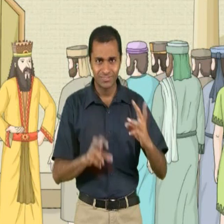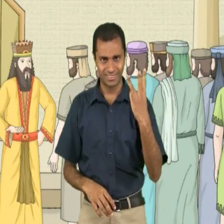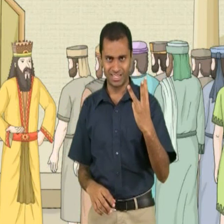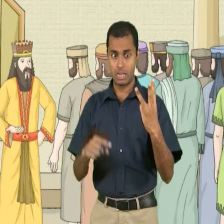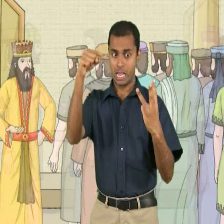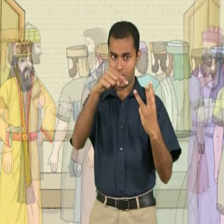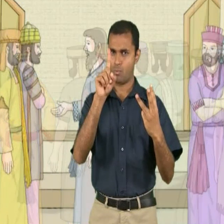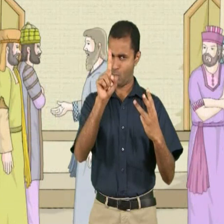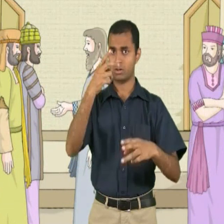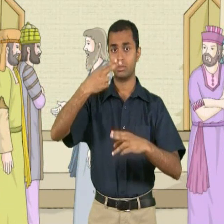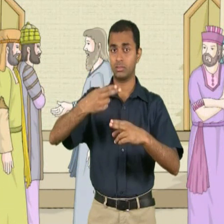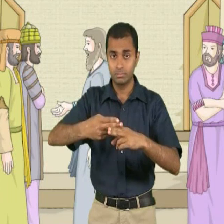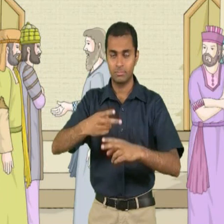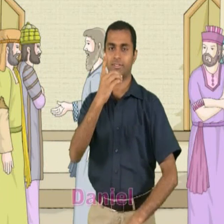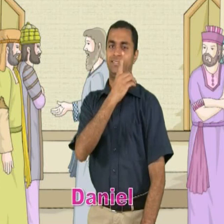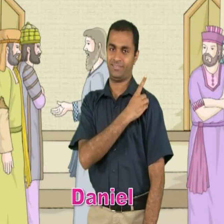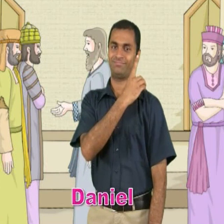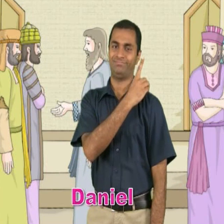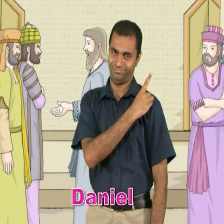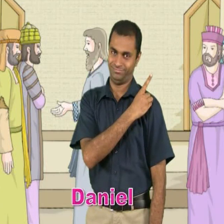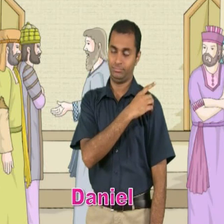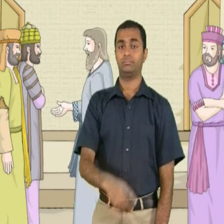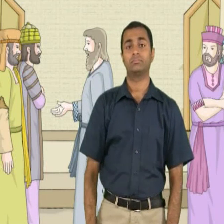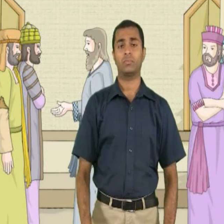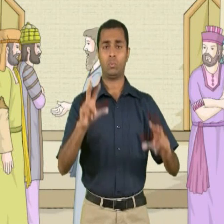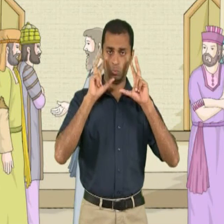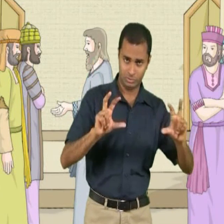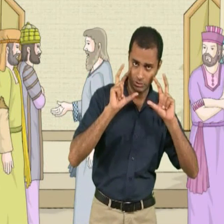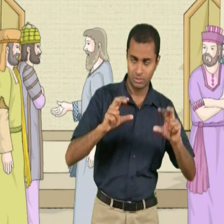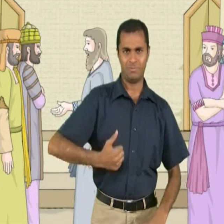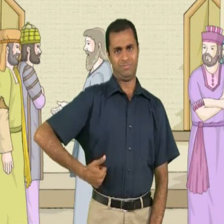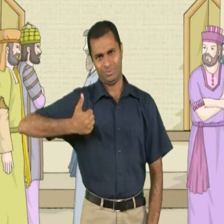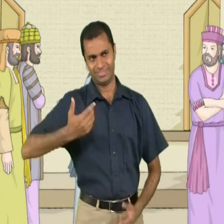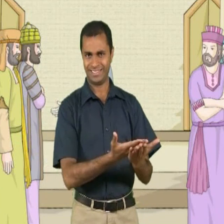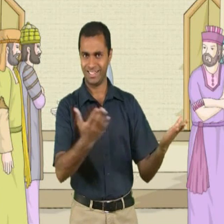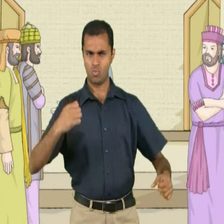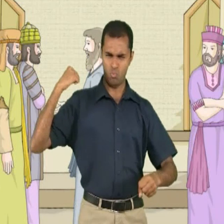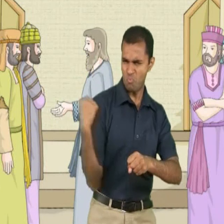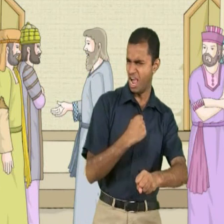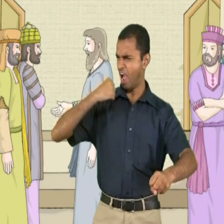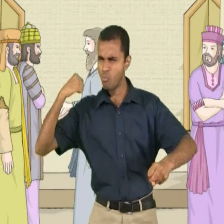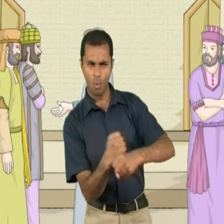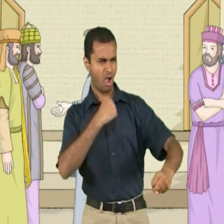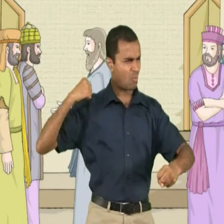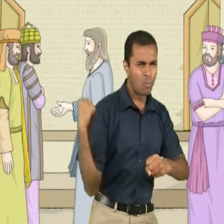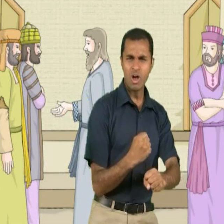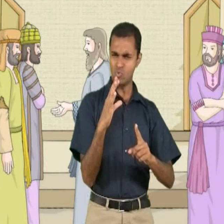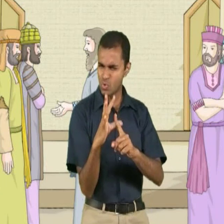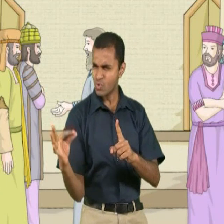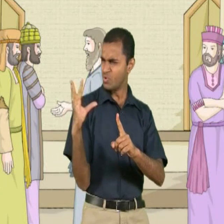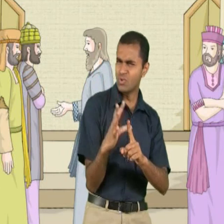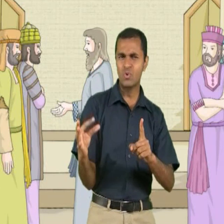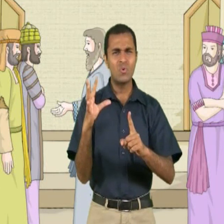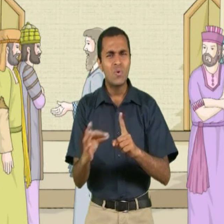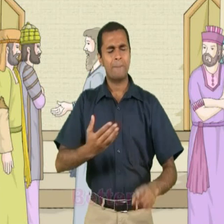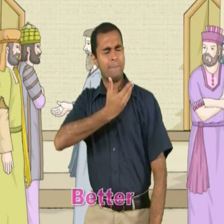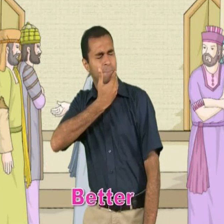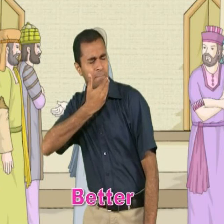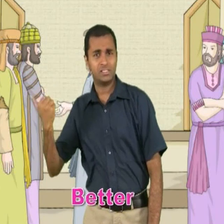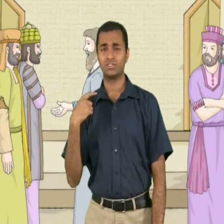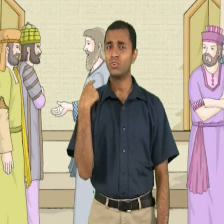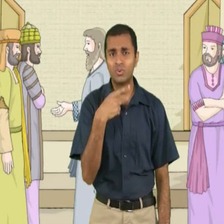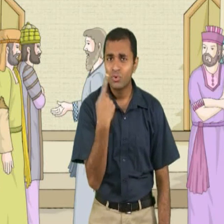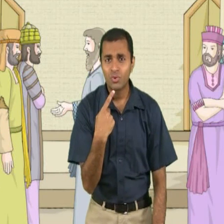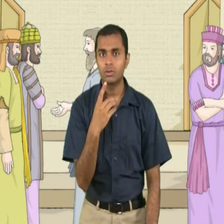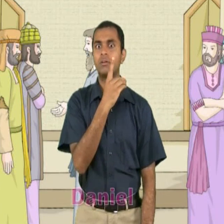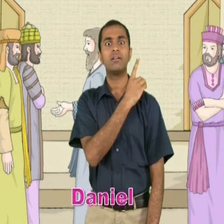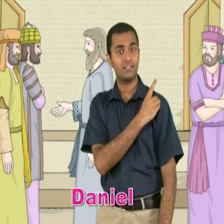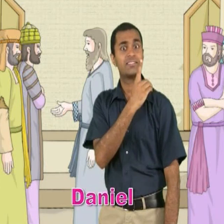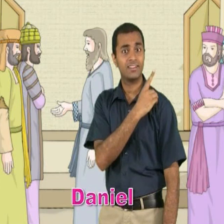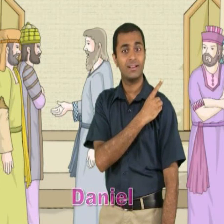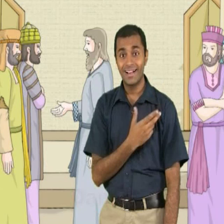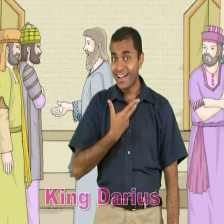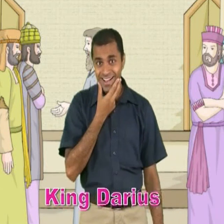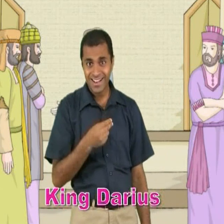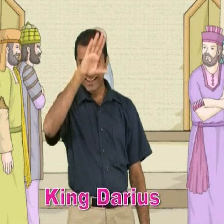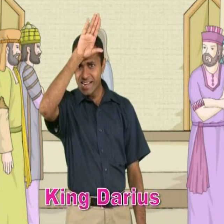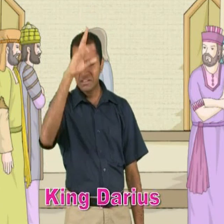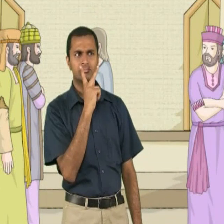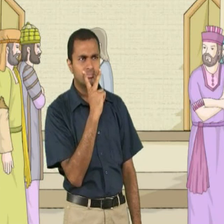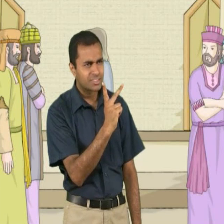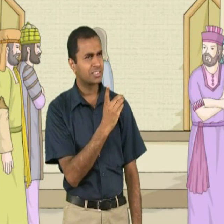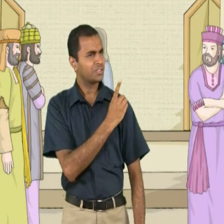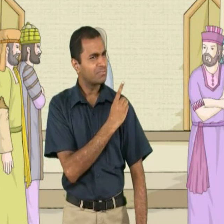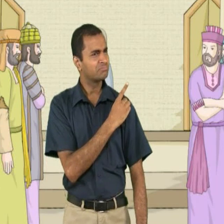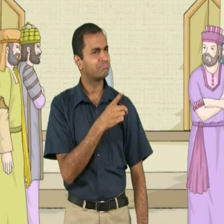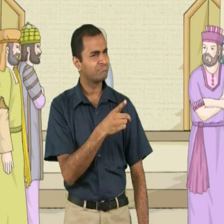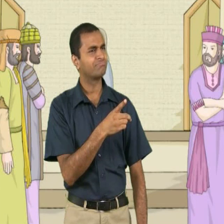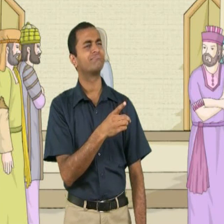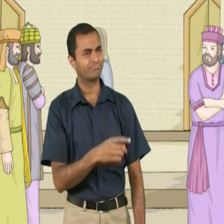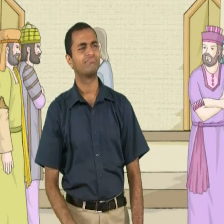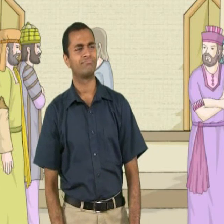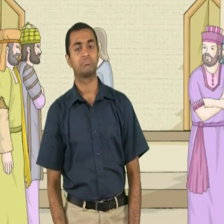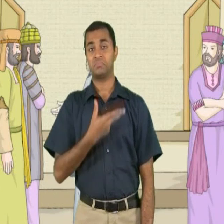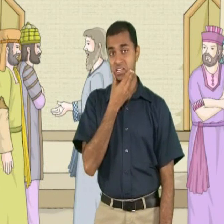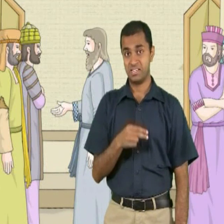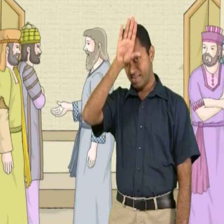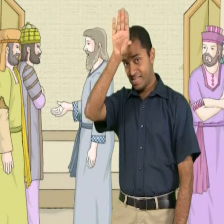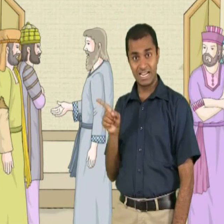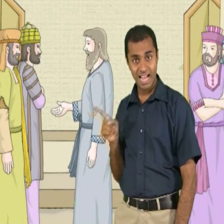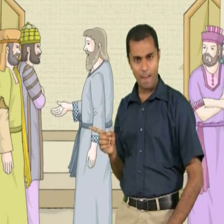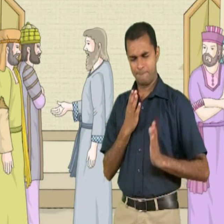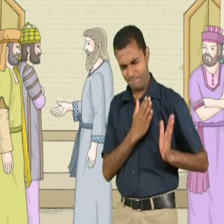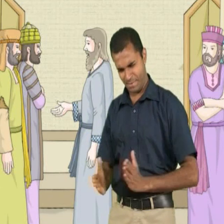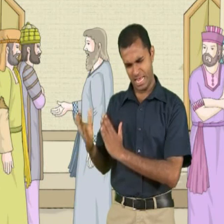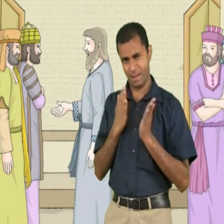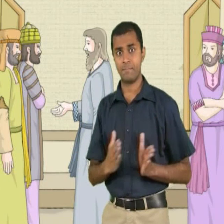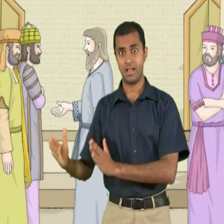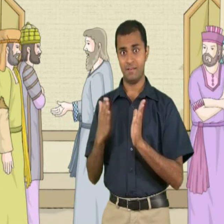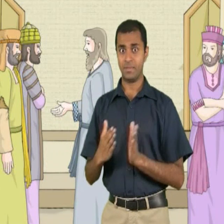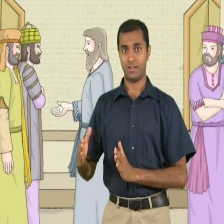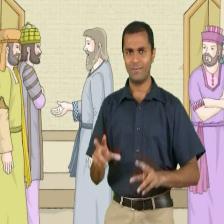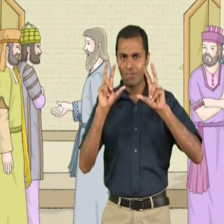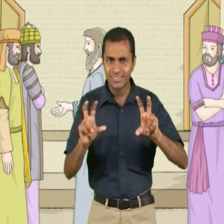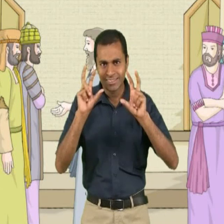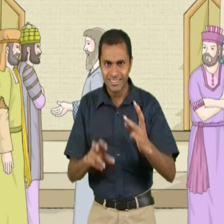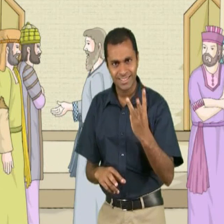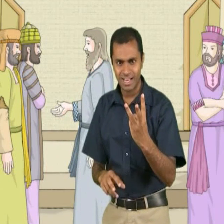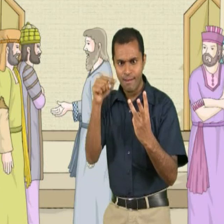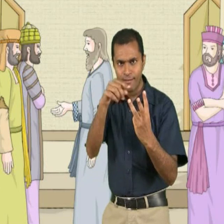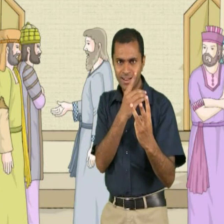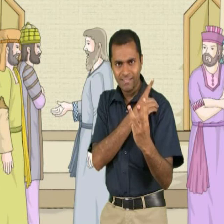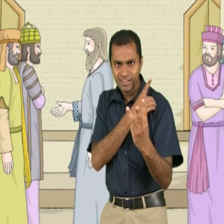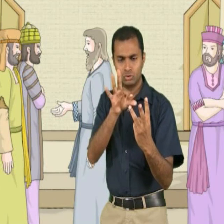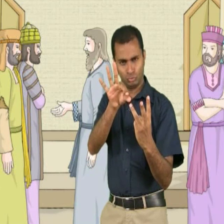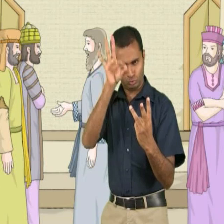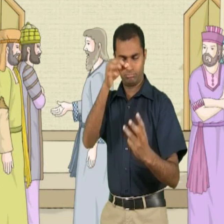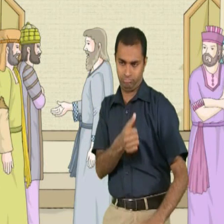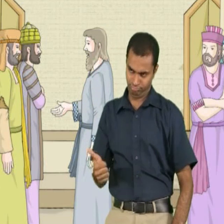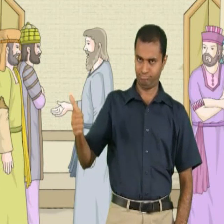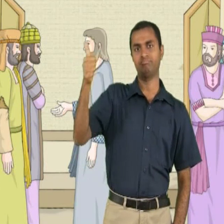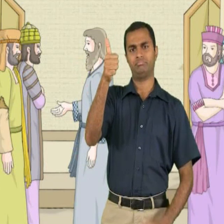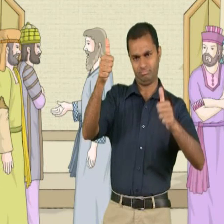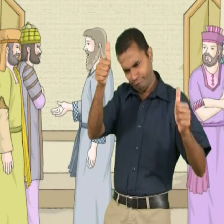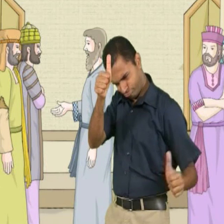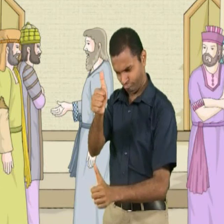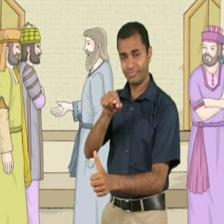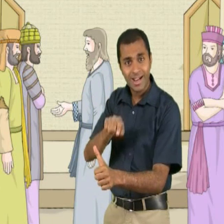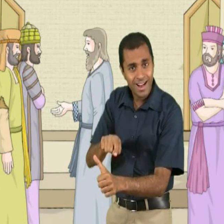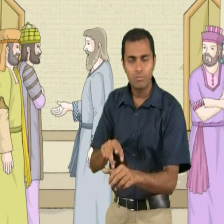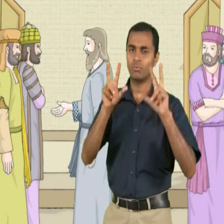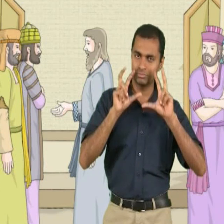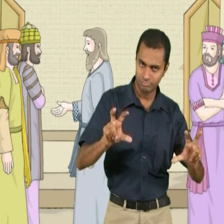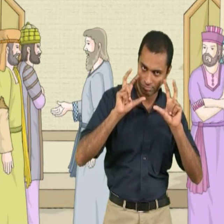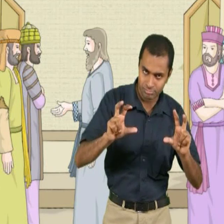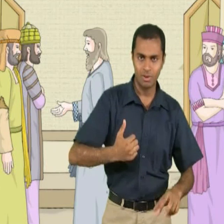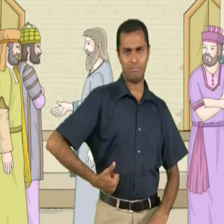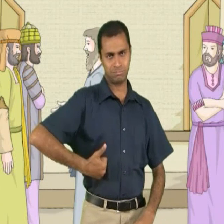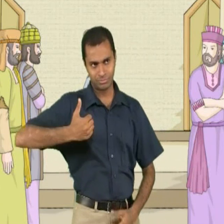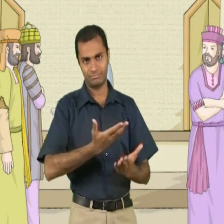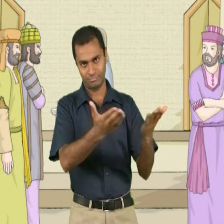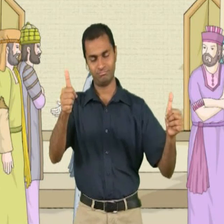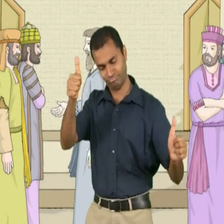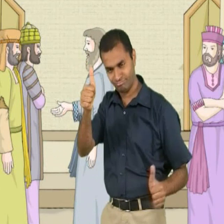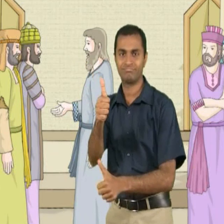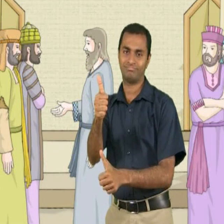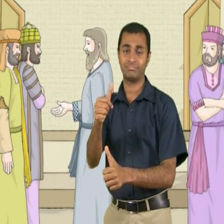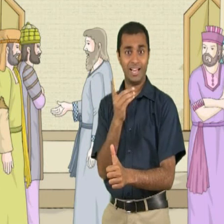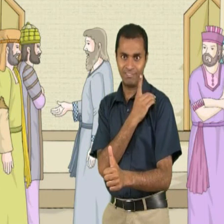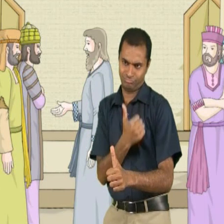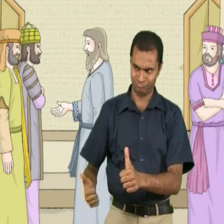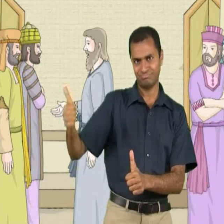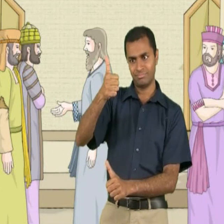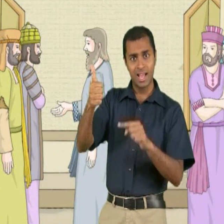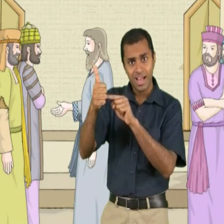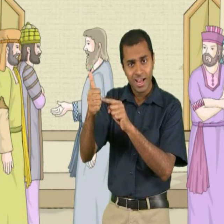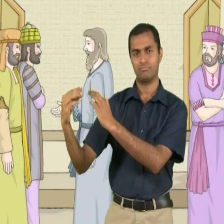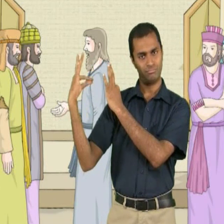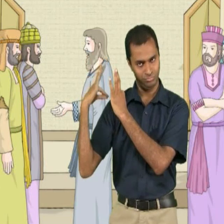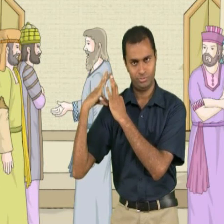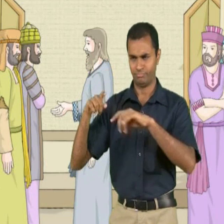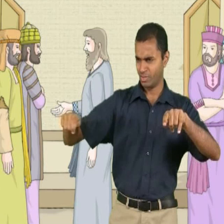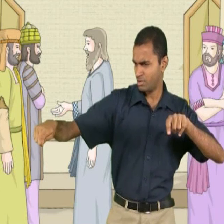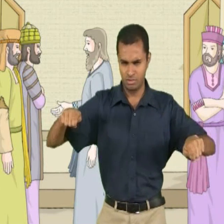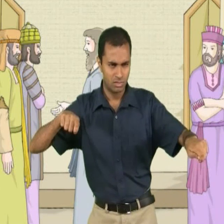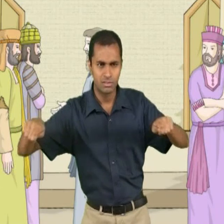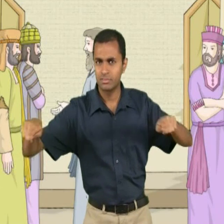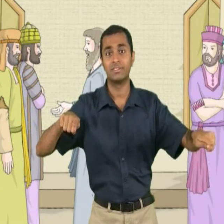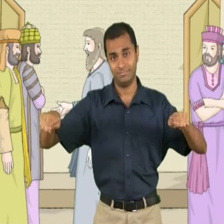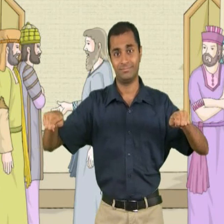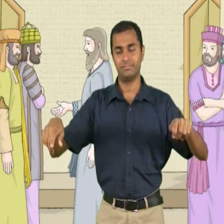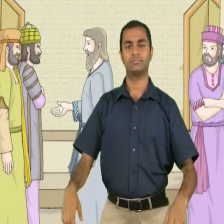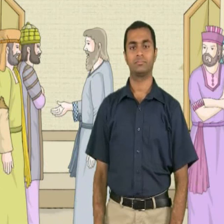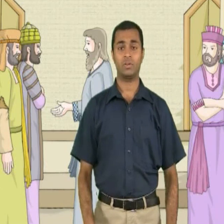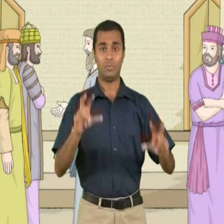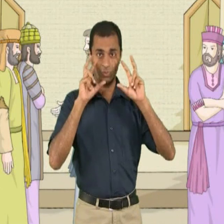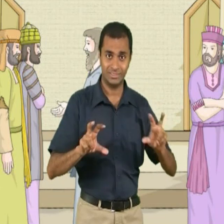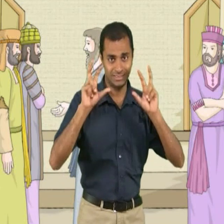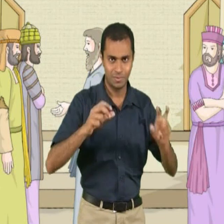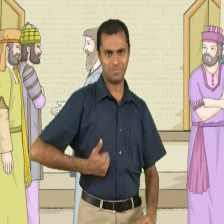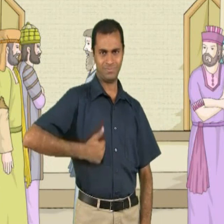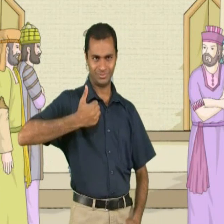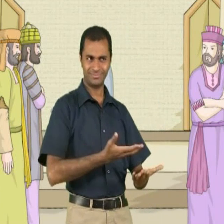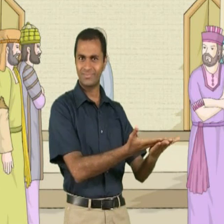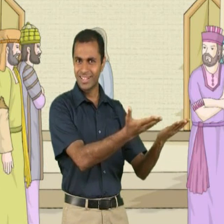Soon, by his extraordinary spirit, Daniel distinguished himself among the administrators and satraps.